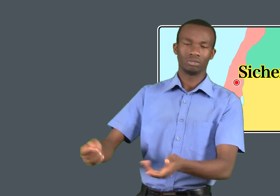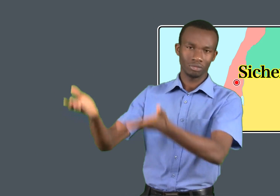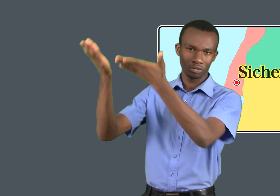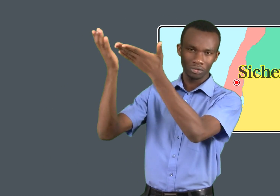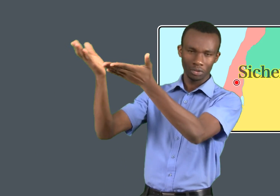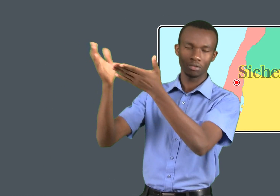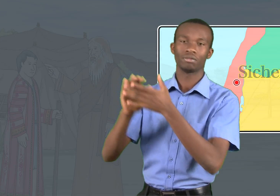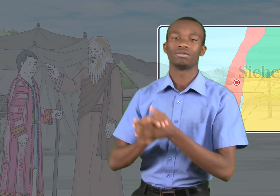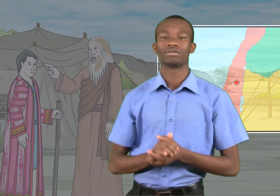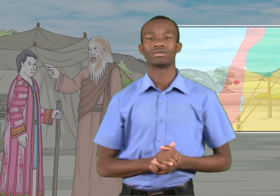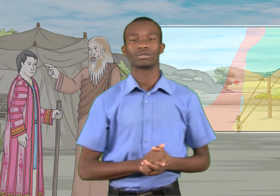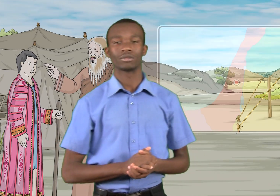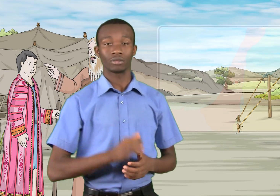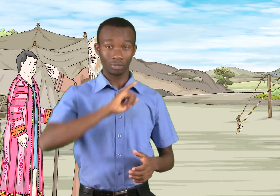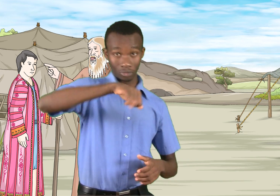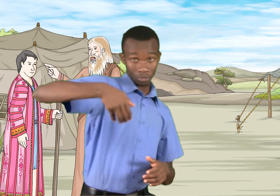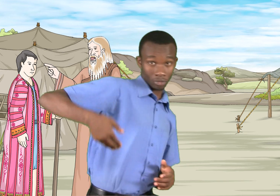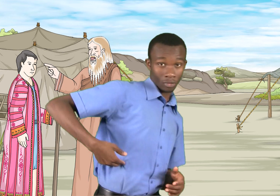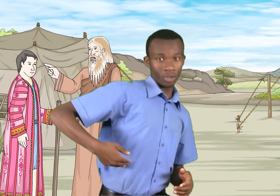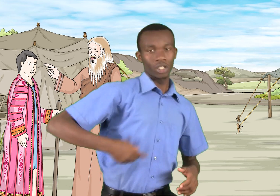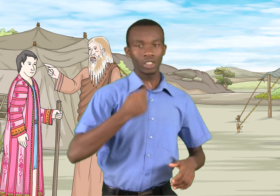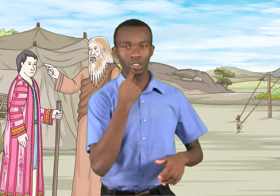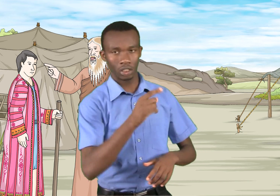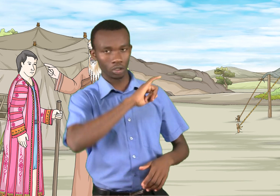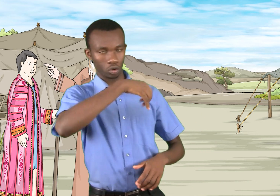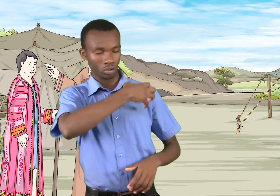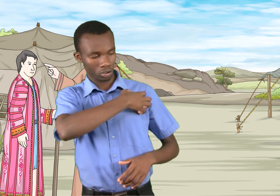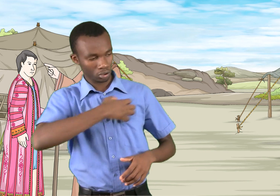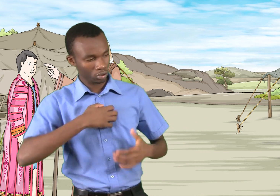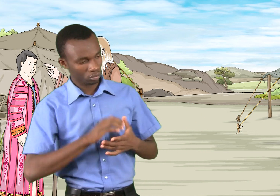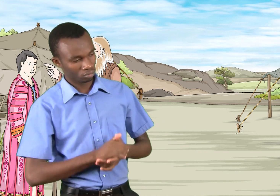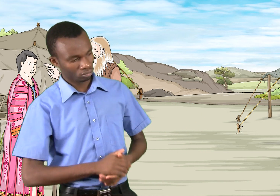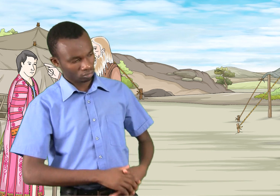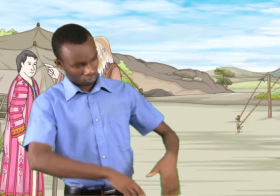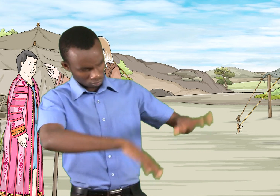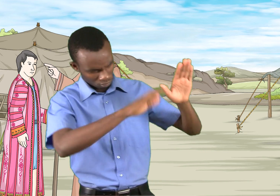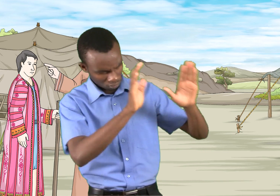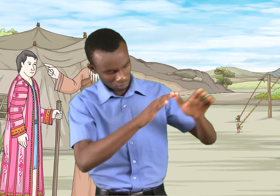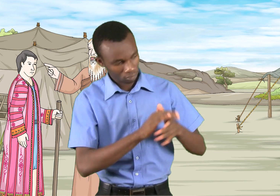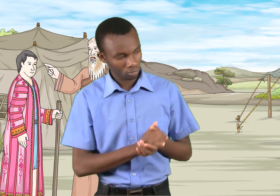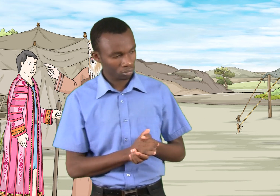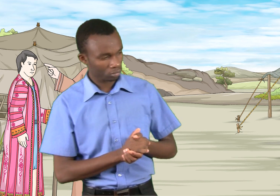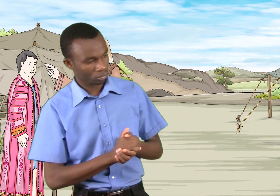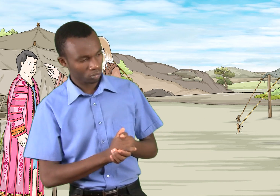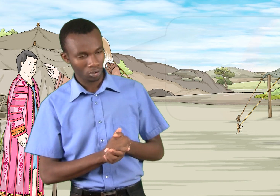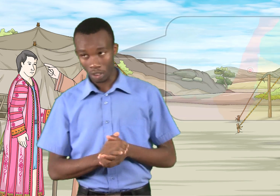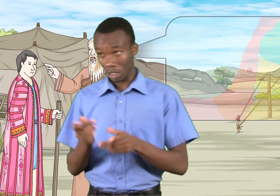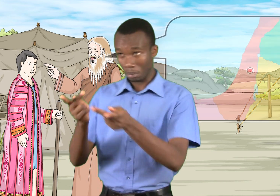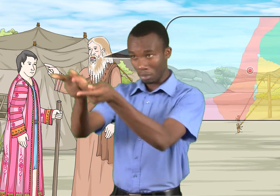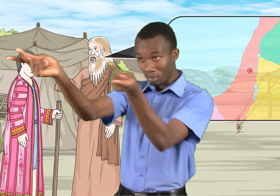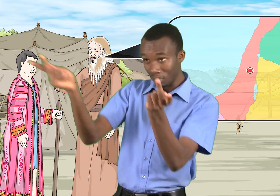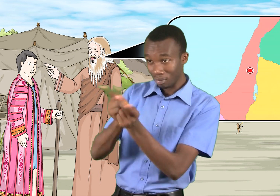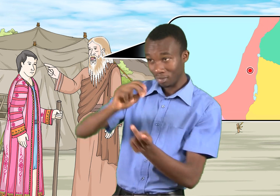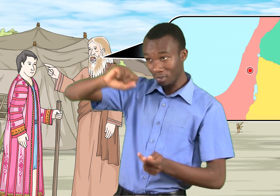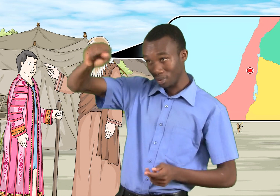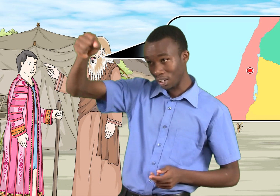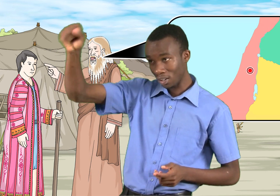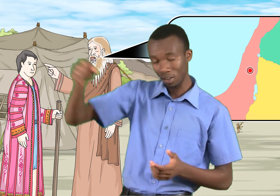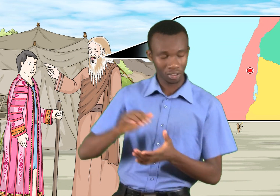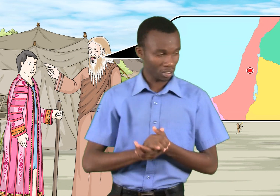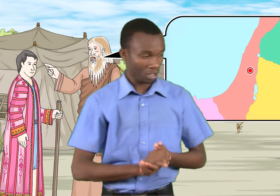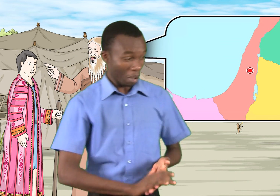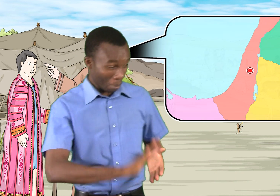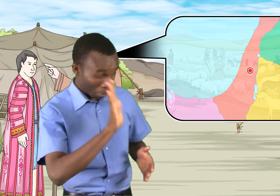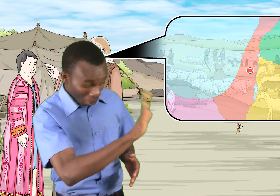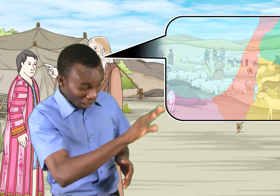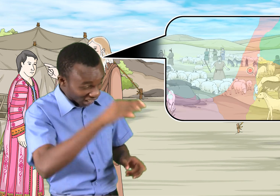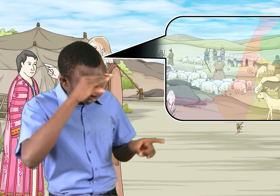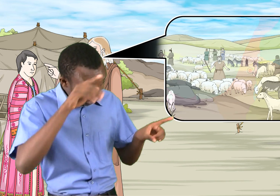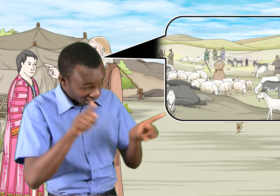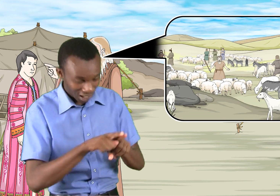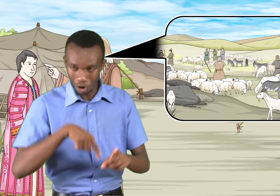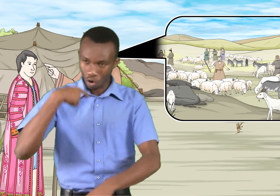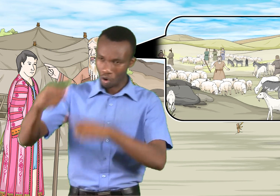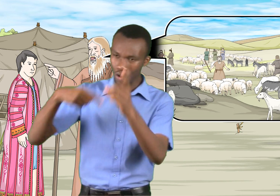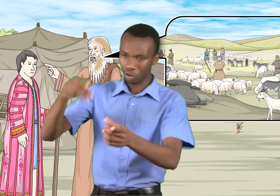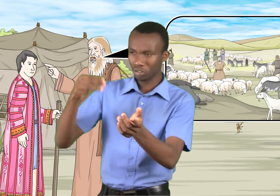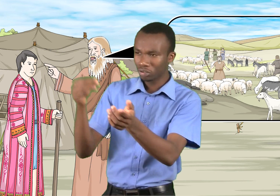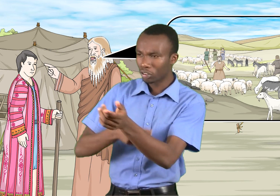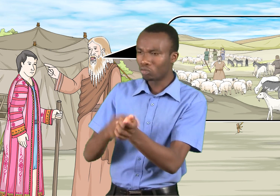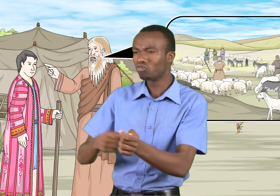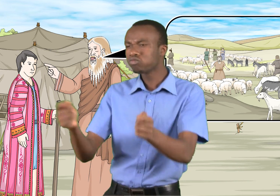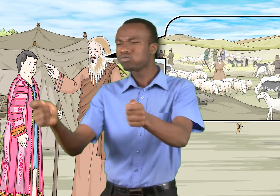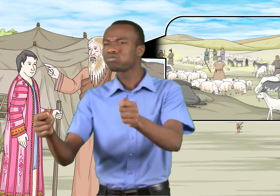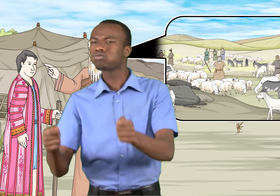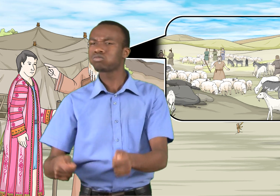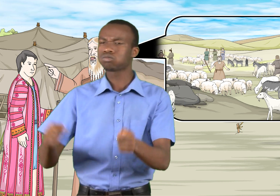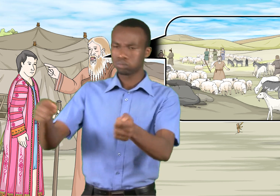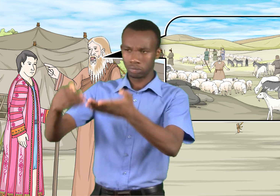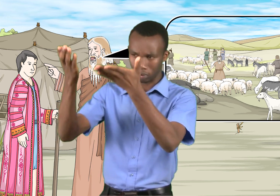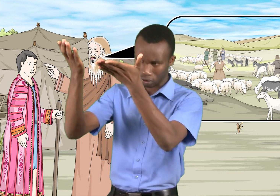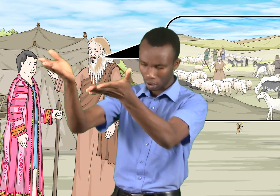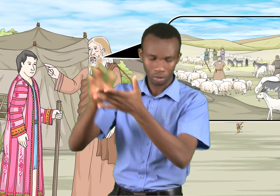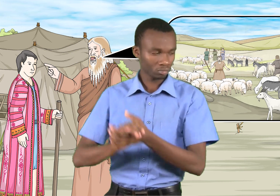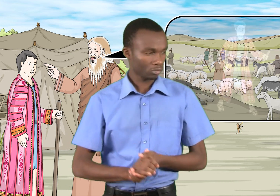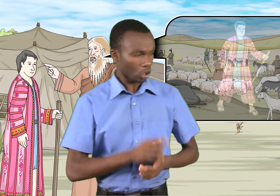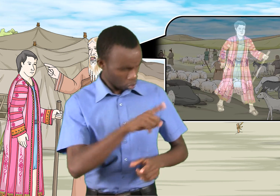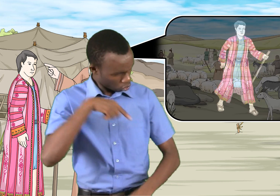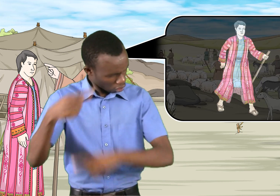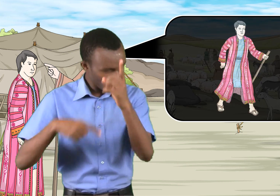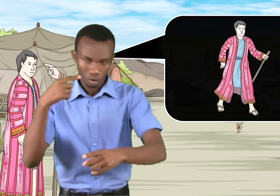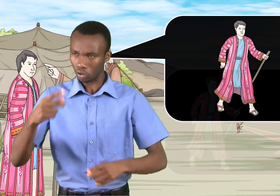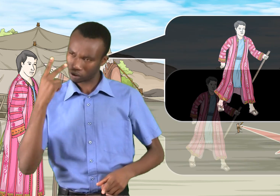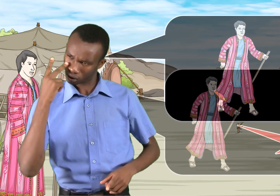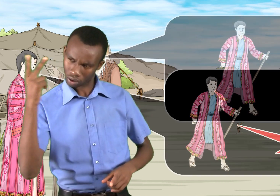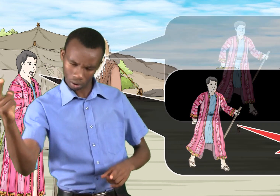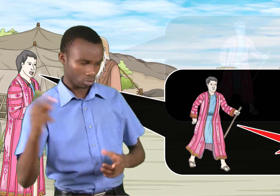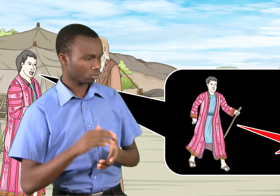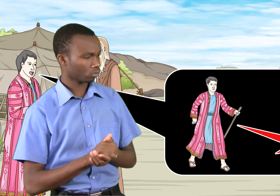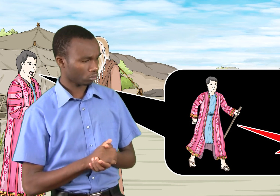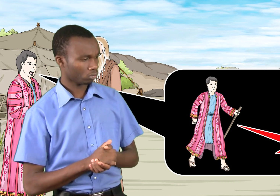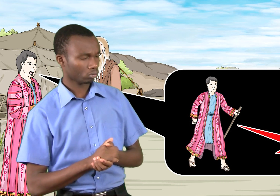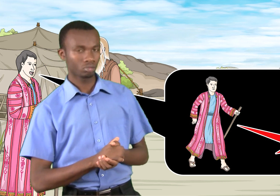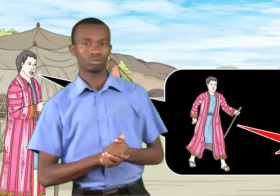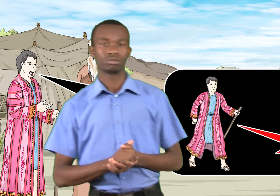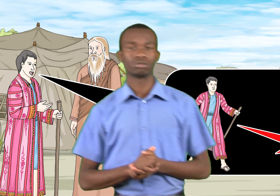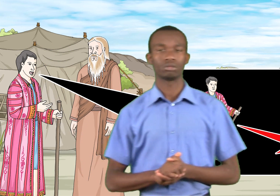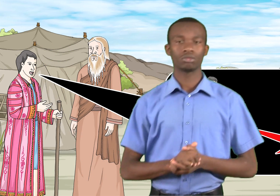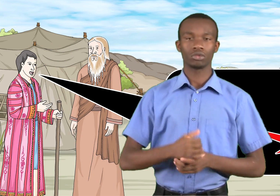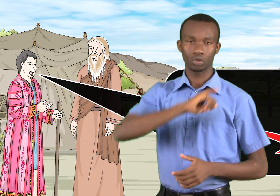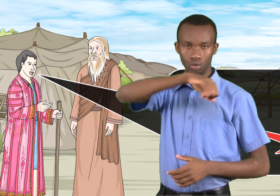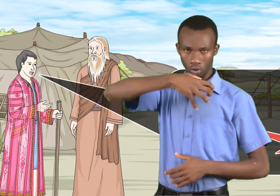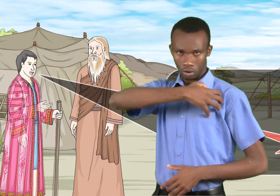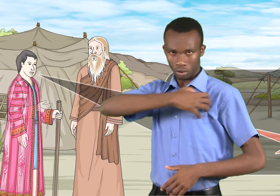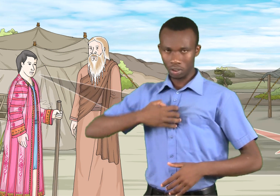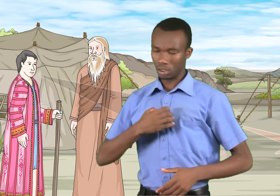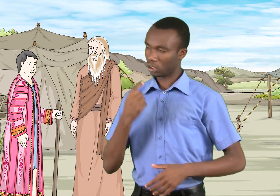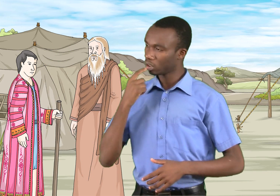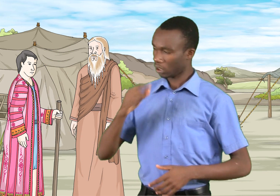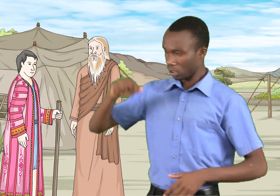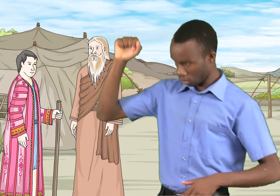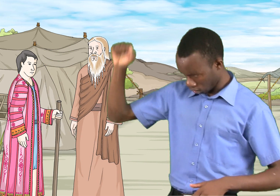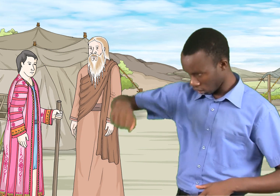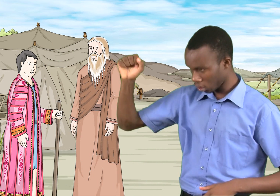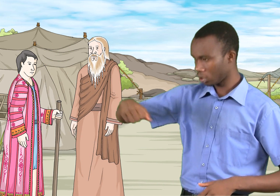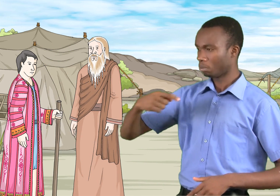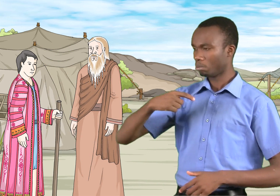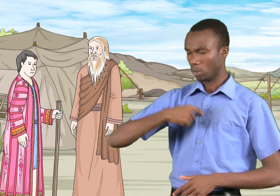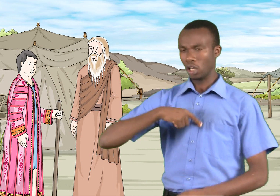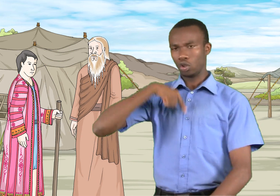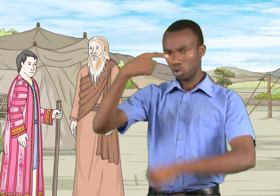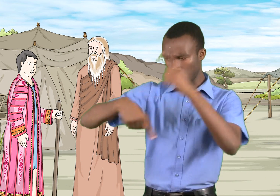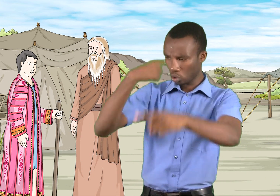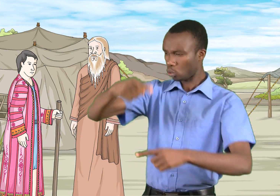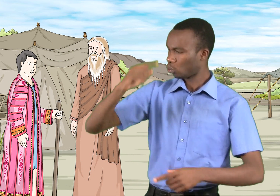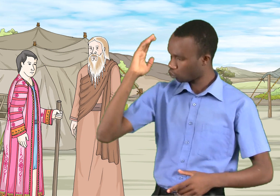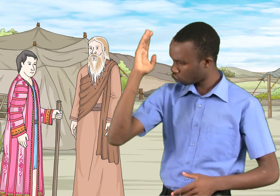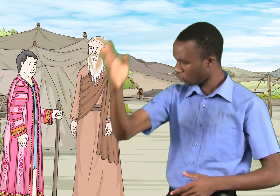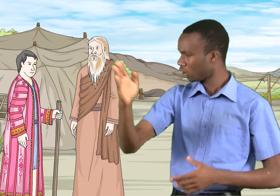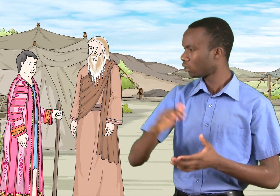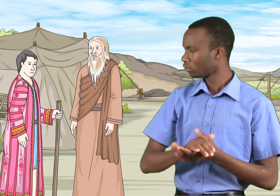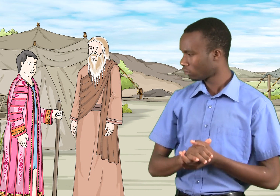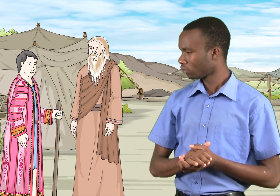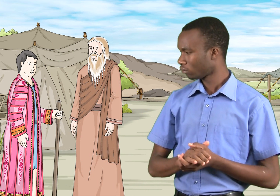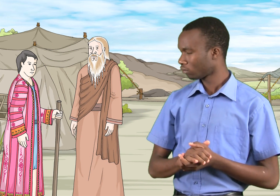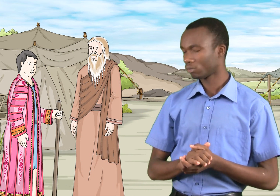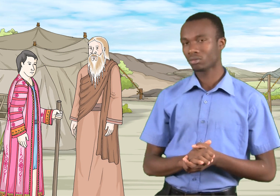Israel said to him, “Are not your brothers pasturing the flocks at Shechem? Get ready; I am sending you to them.”